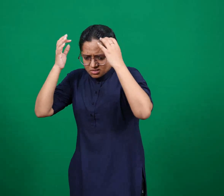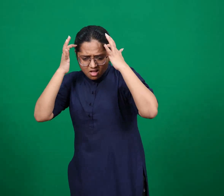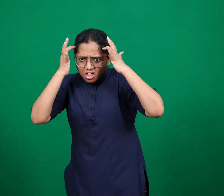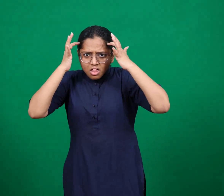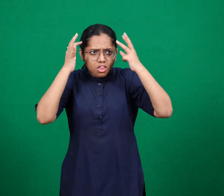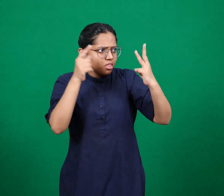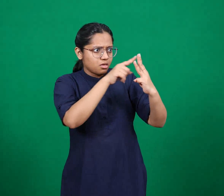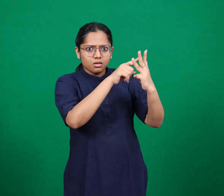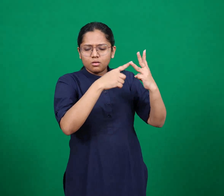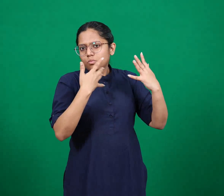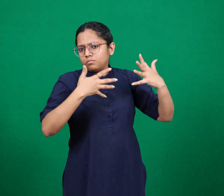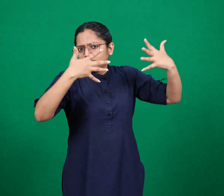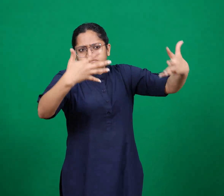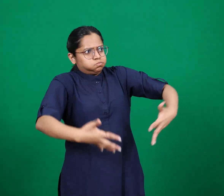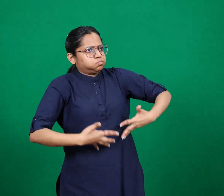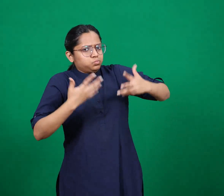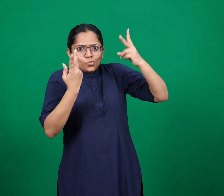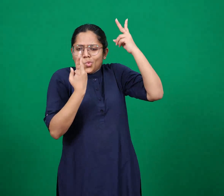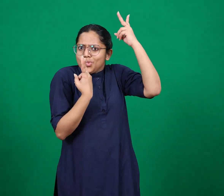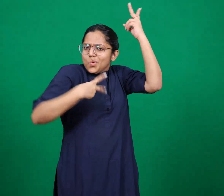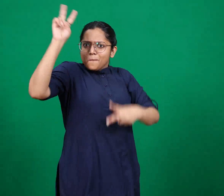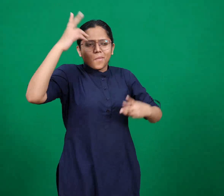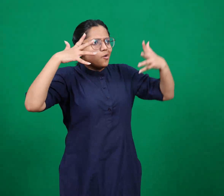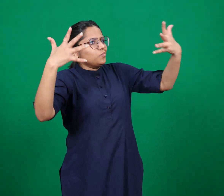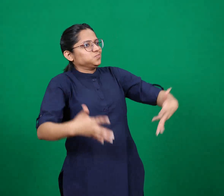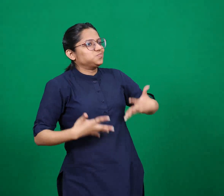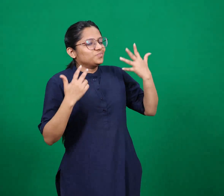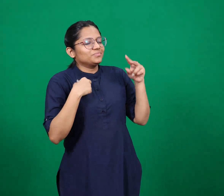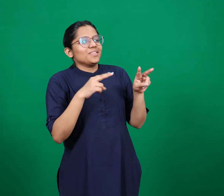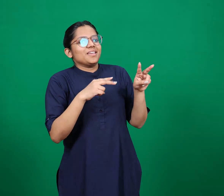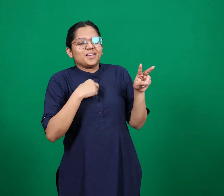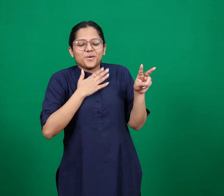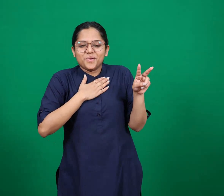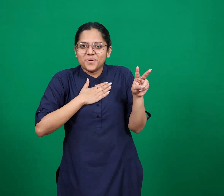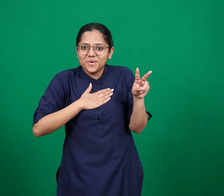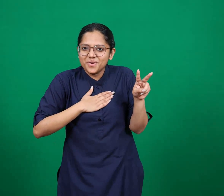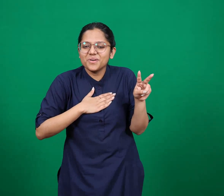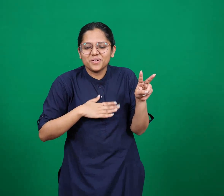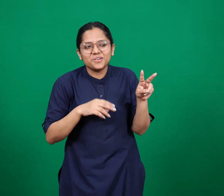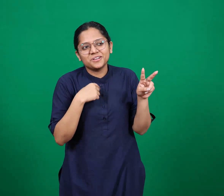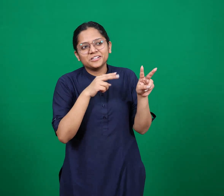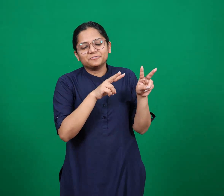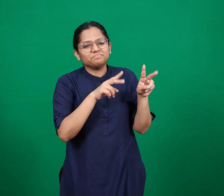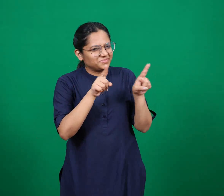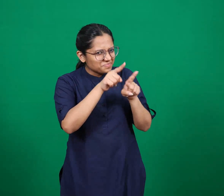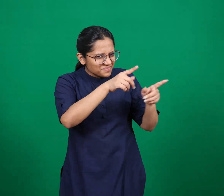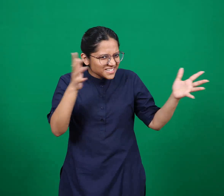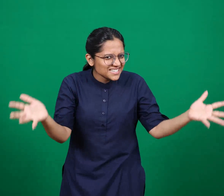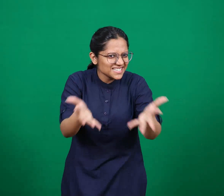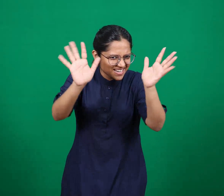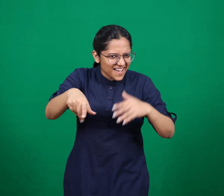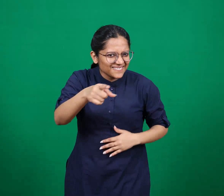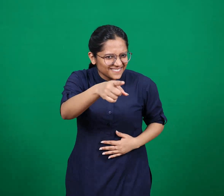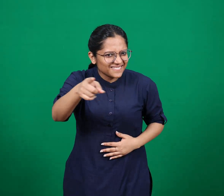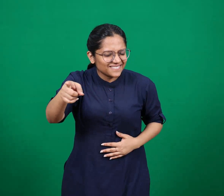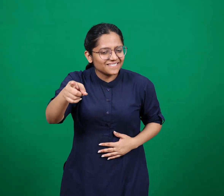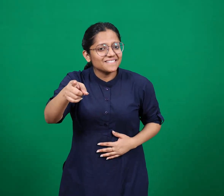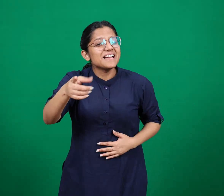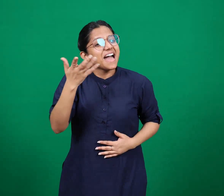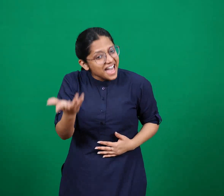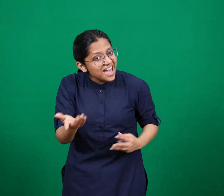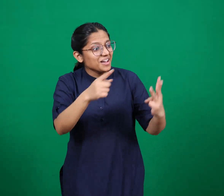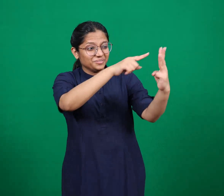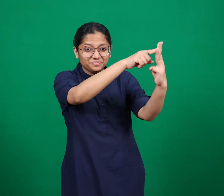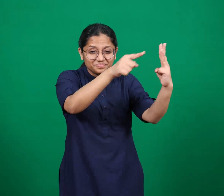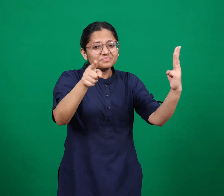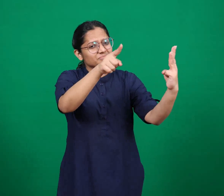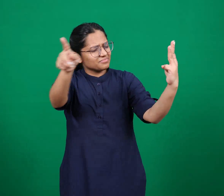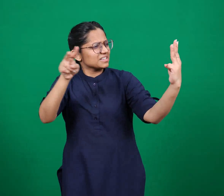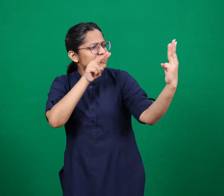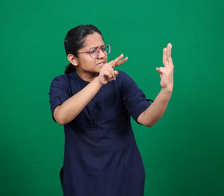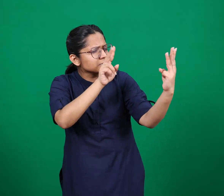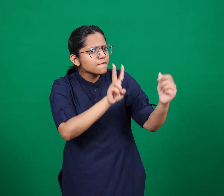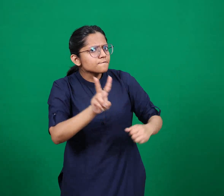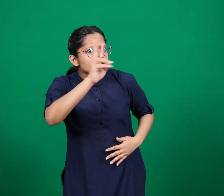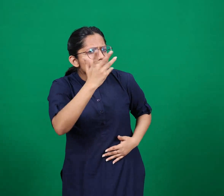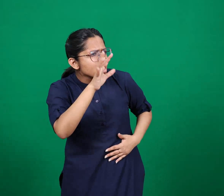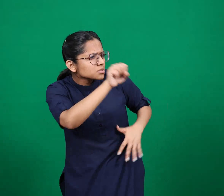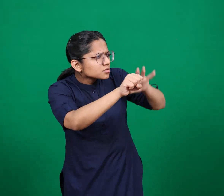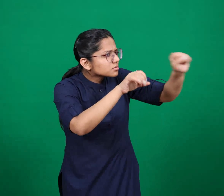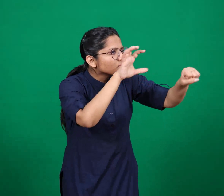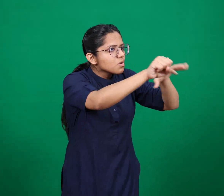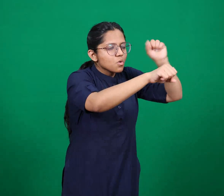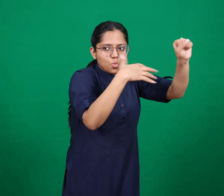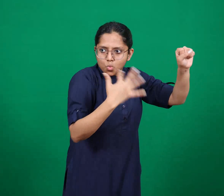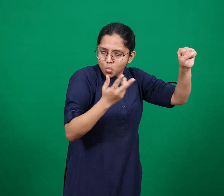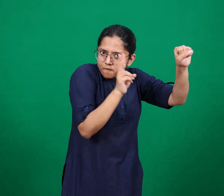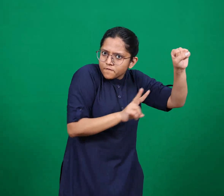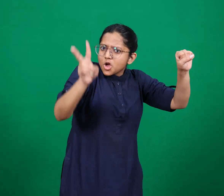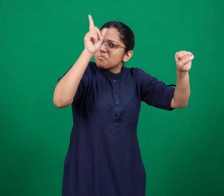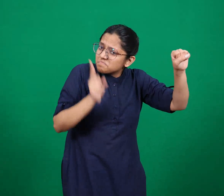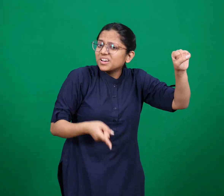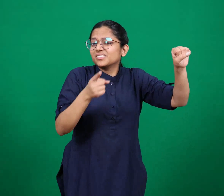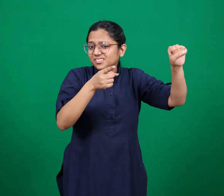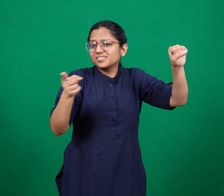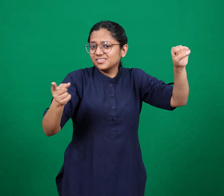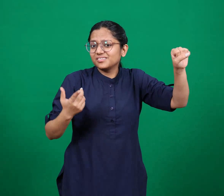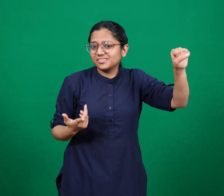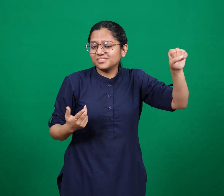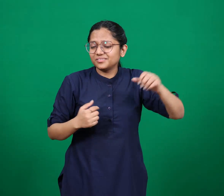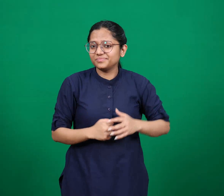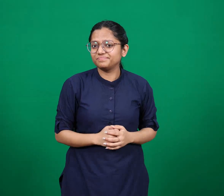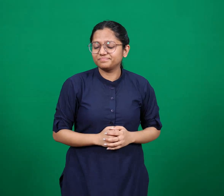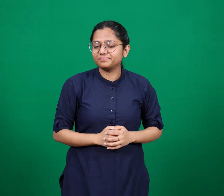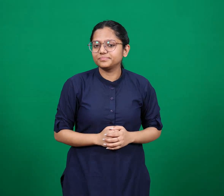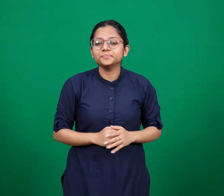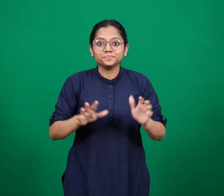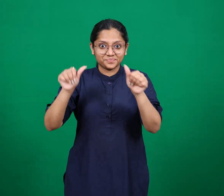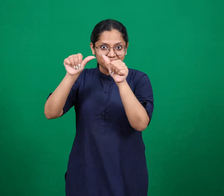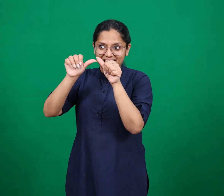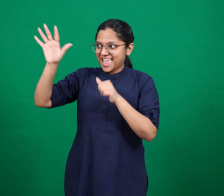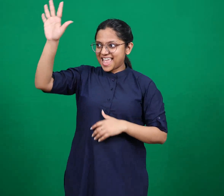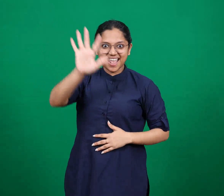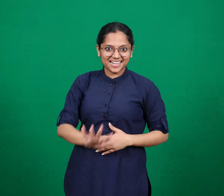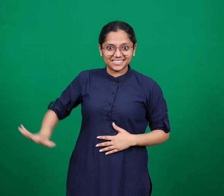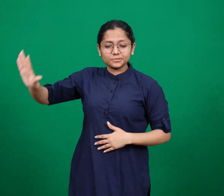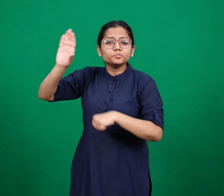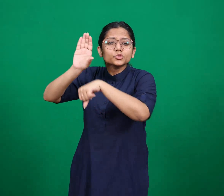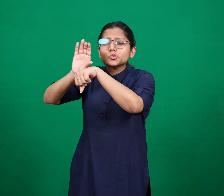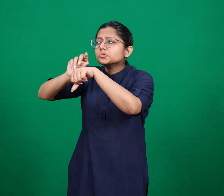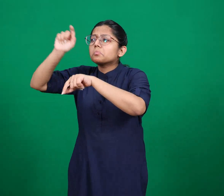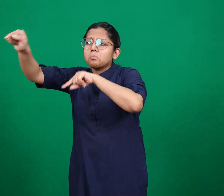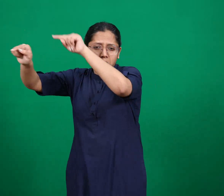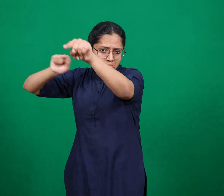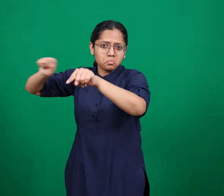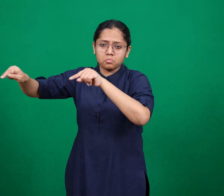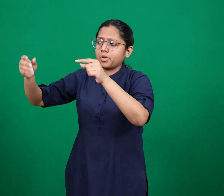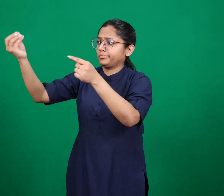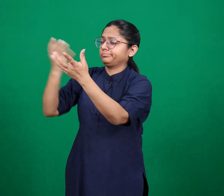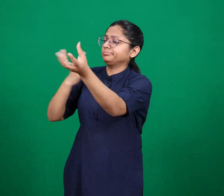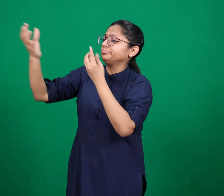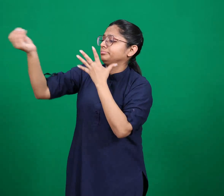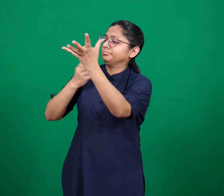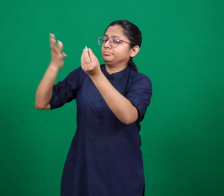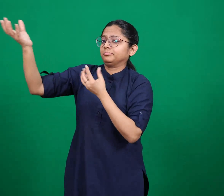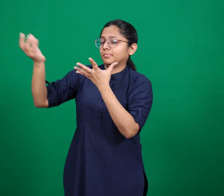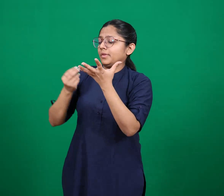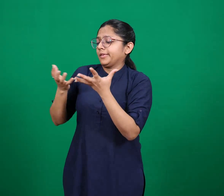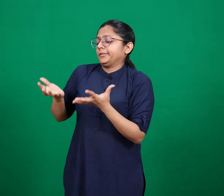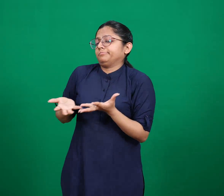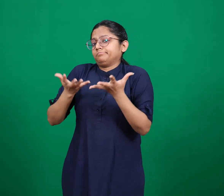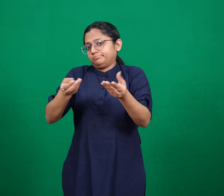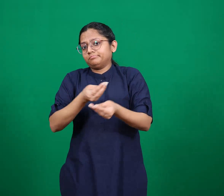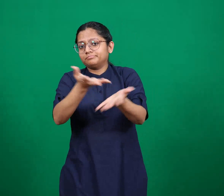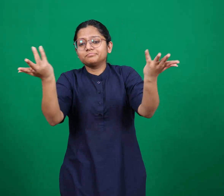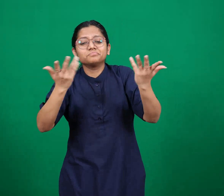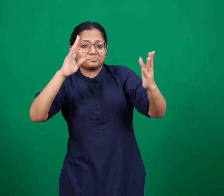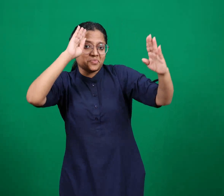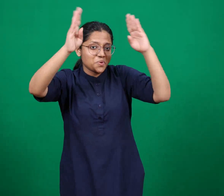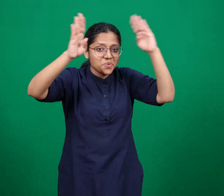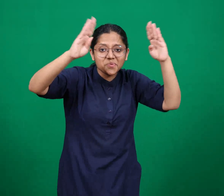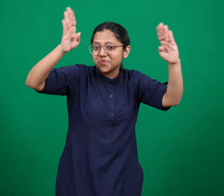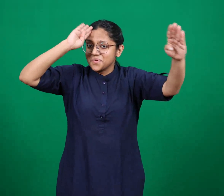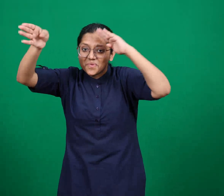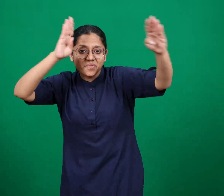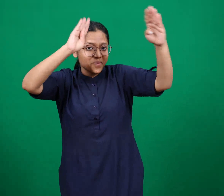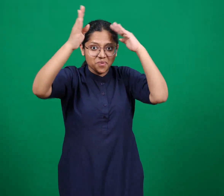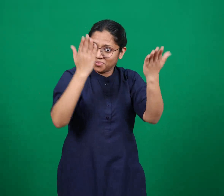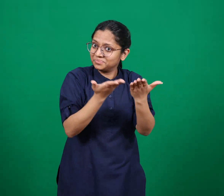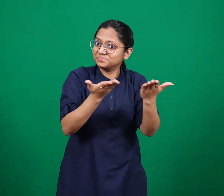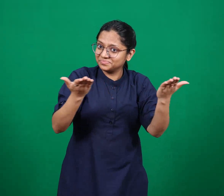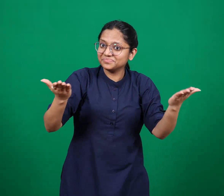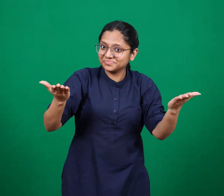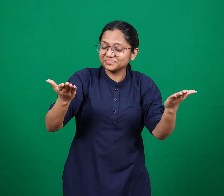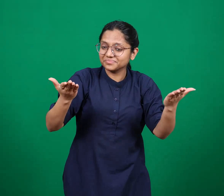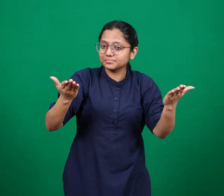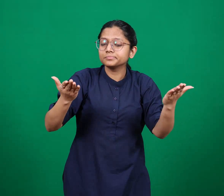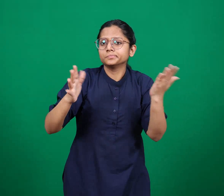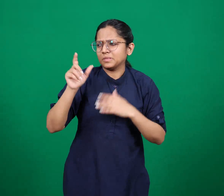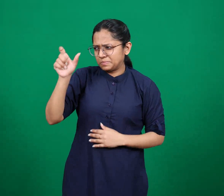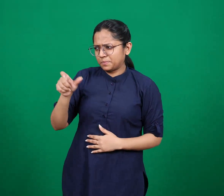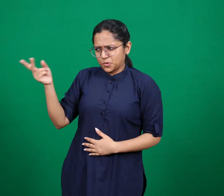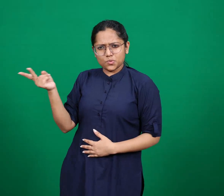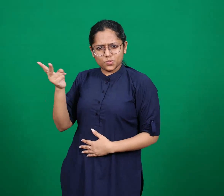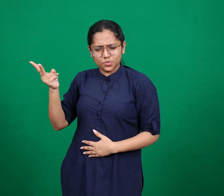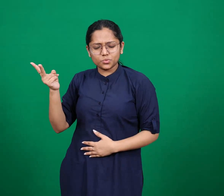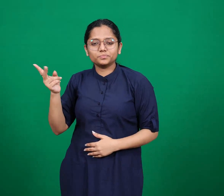For they refreshed my spirit and yours as well. Show your appreciation, therefore, to such men.